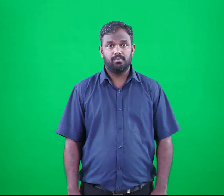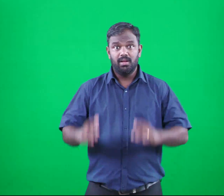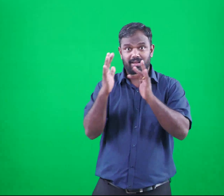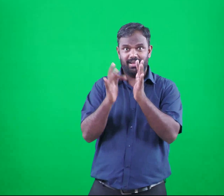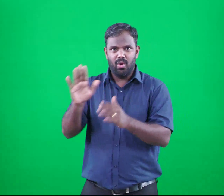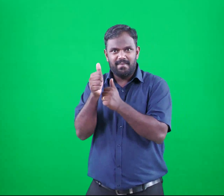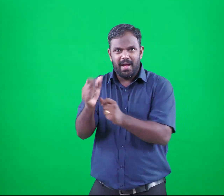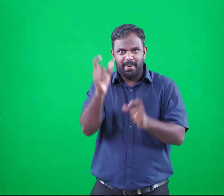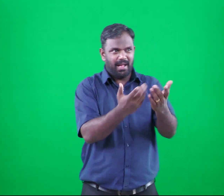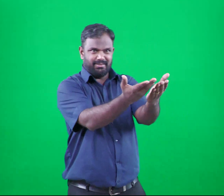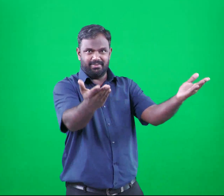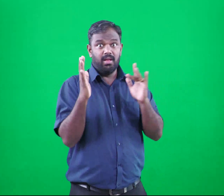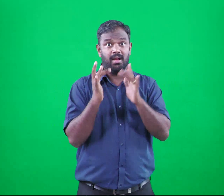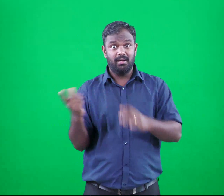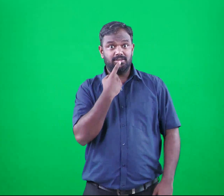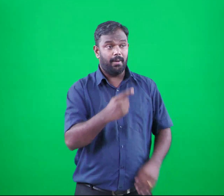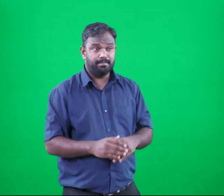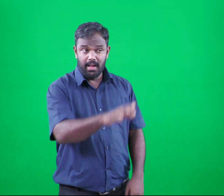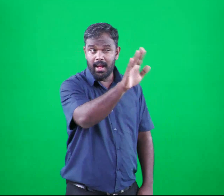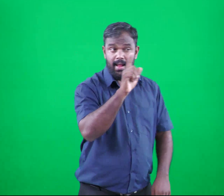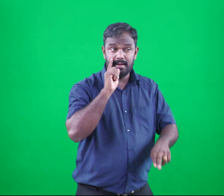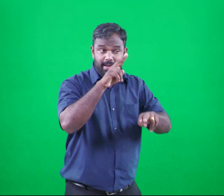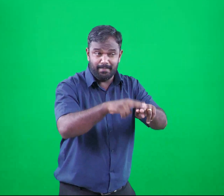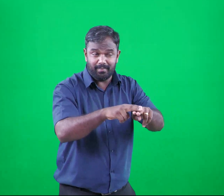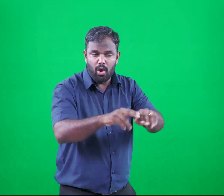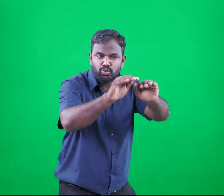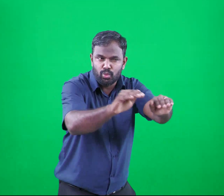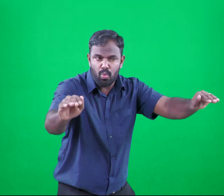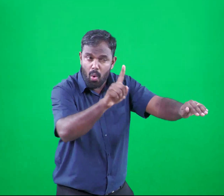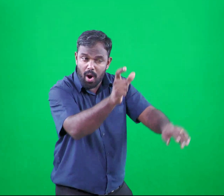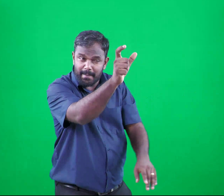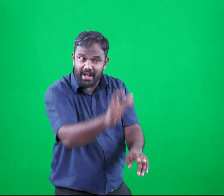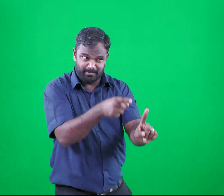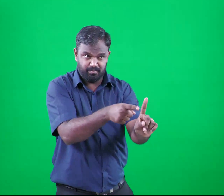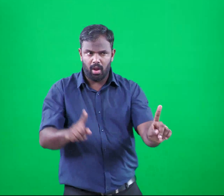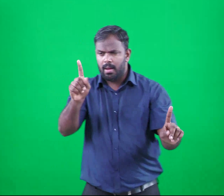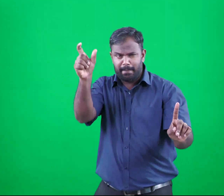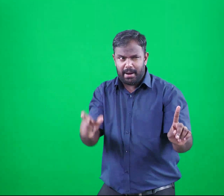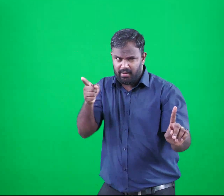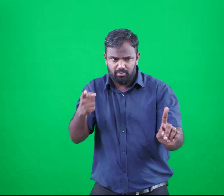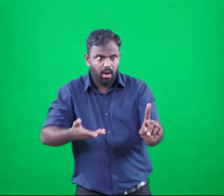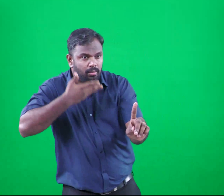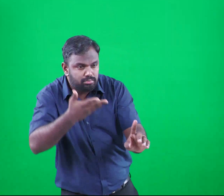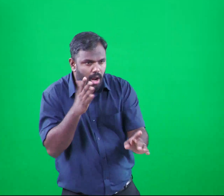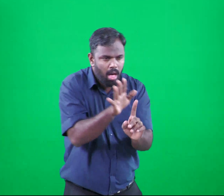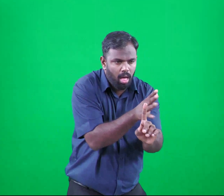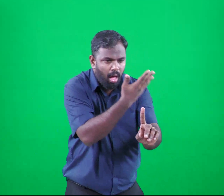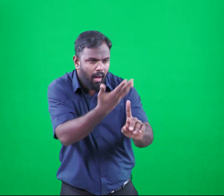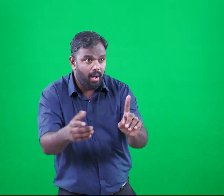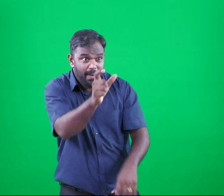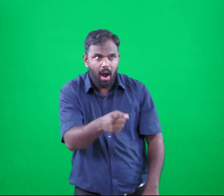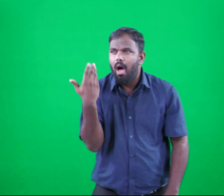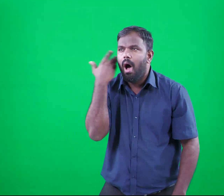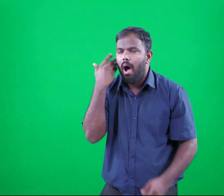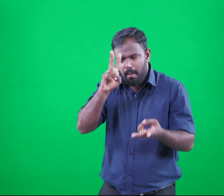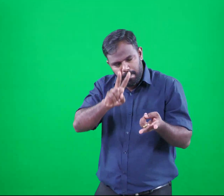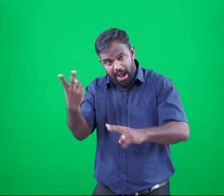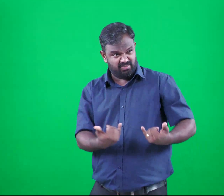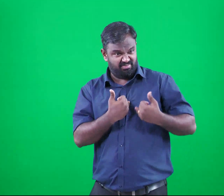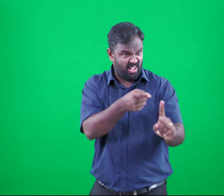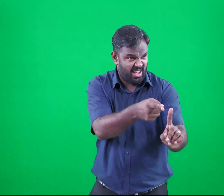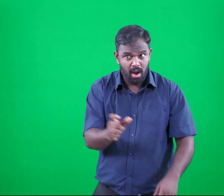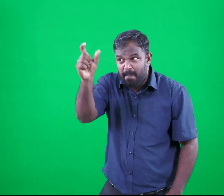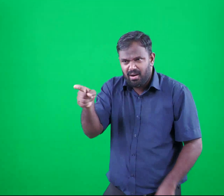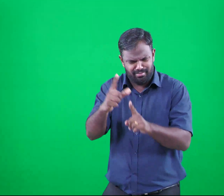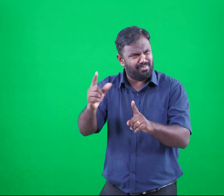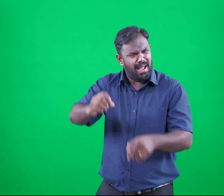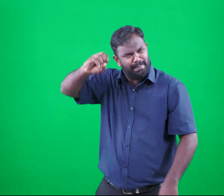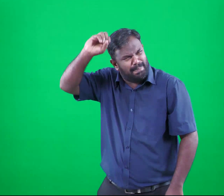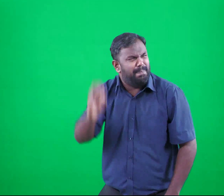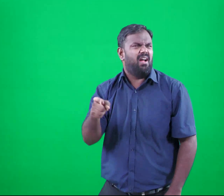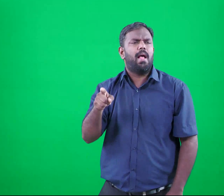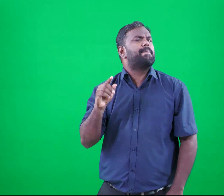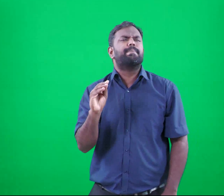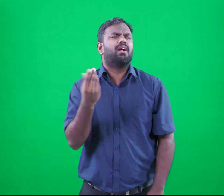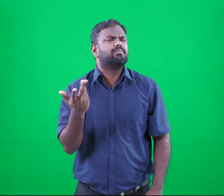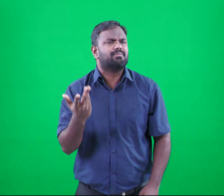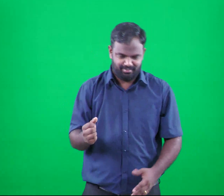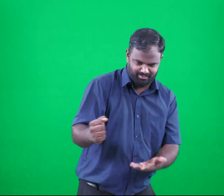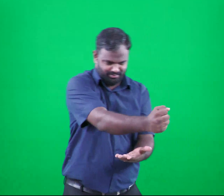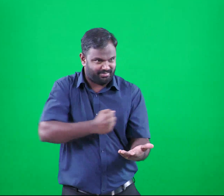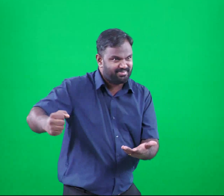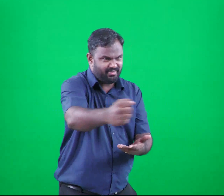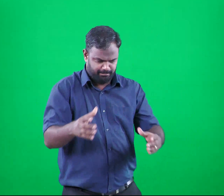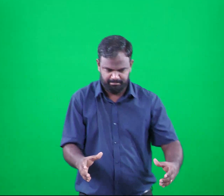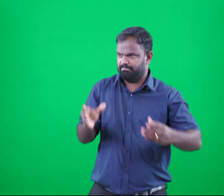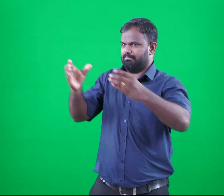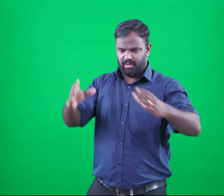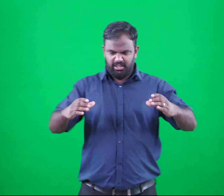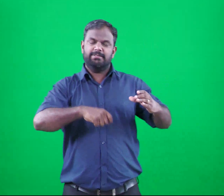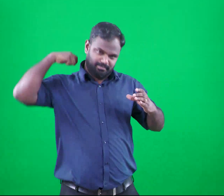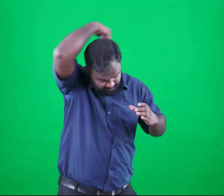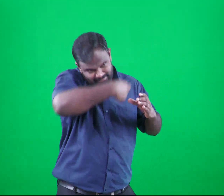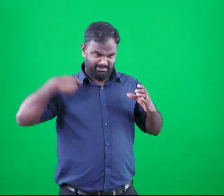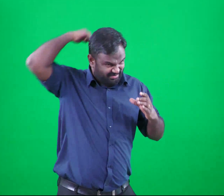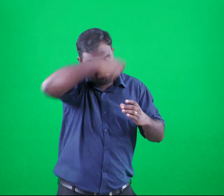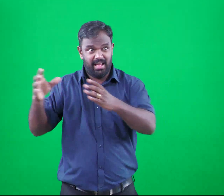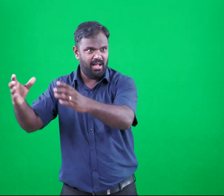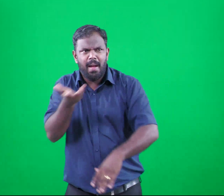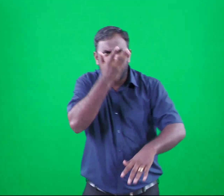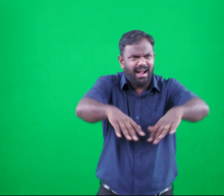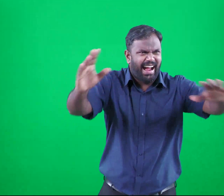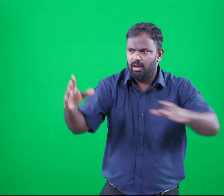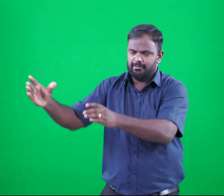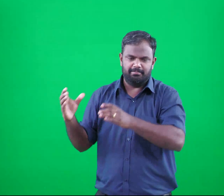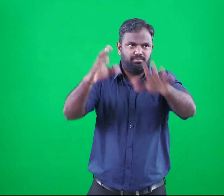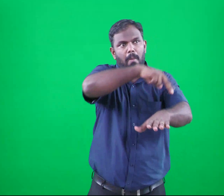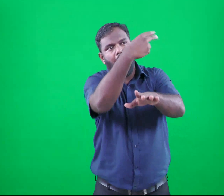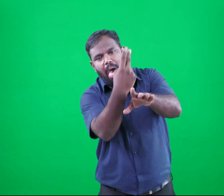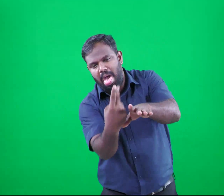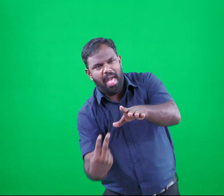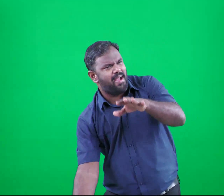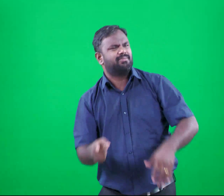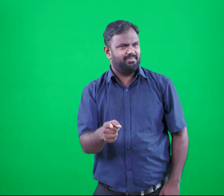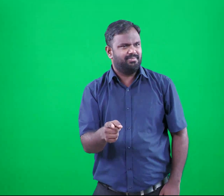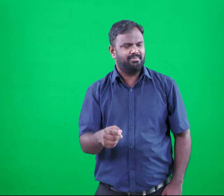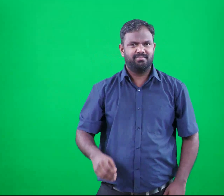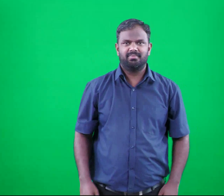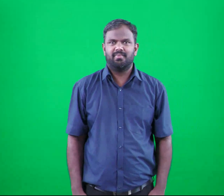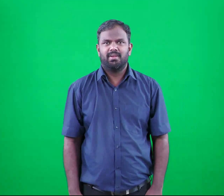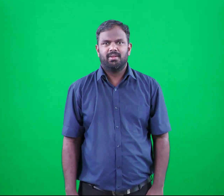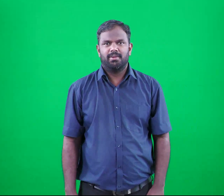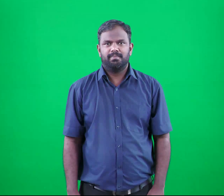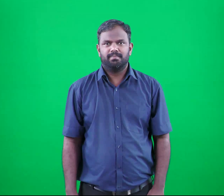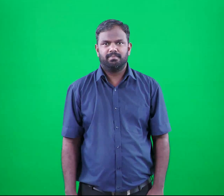But if anyone causes one of these little ones who believe in Me to stumble, it would be better for him to have a large millstone hung around his neck and to be thrown into the sea.